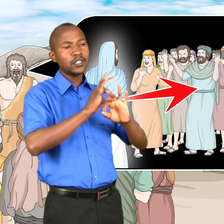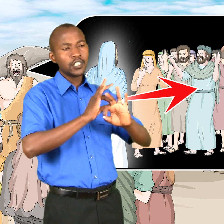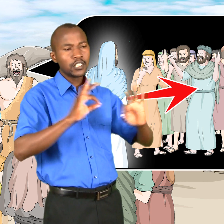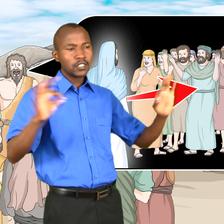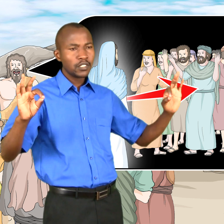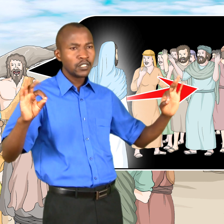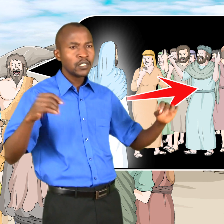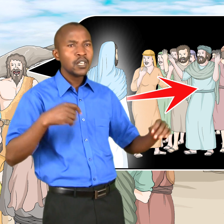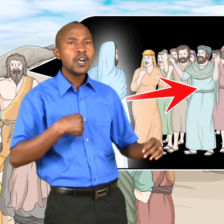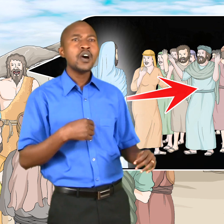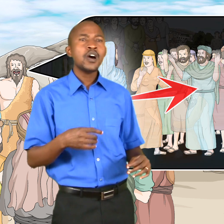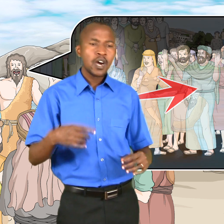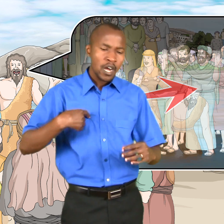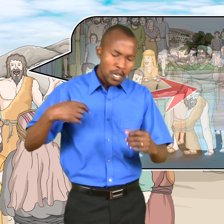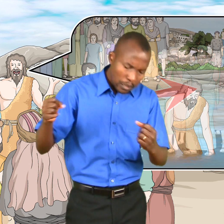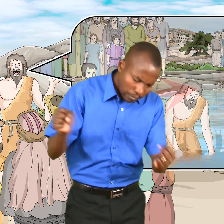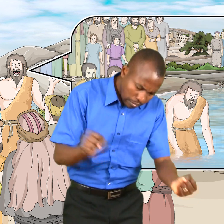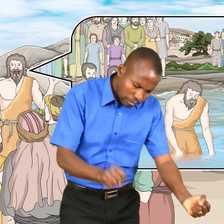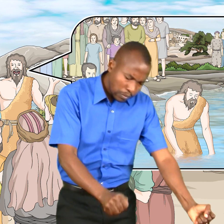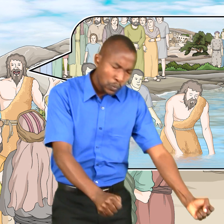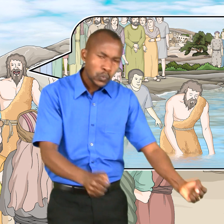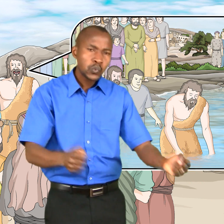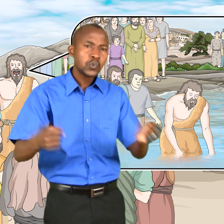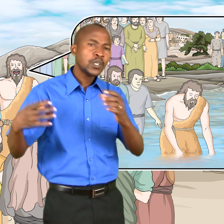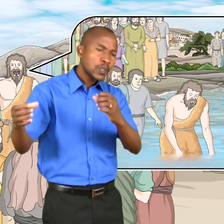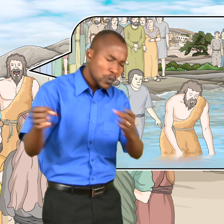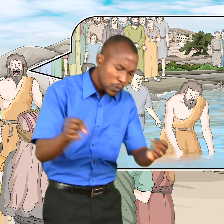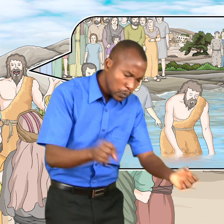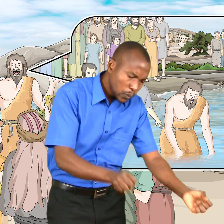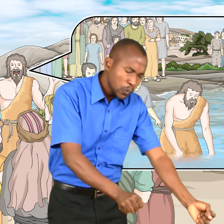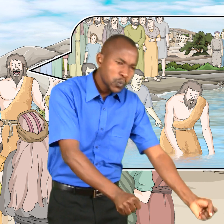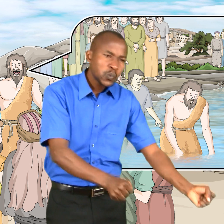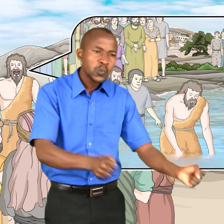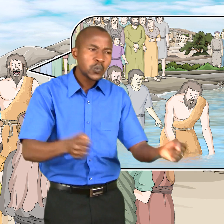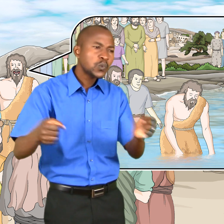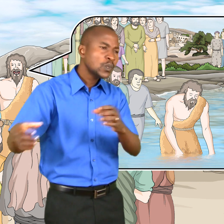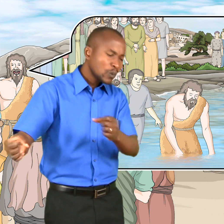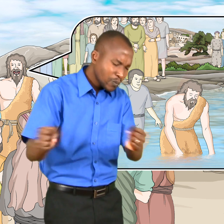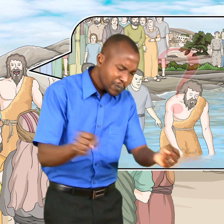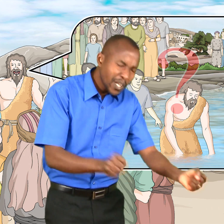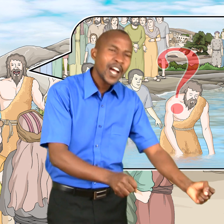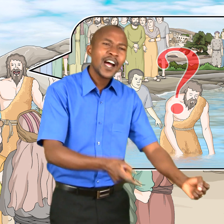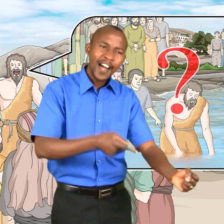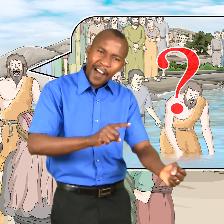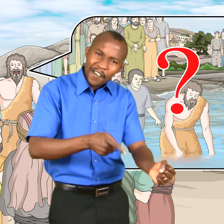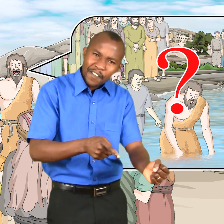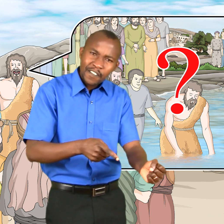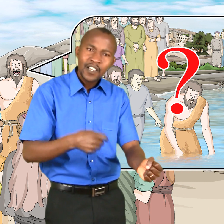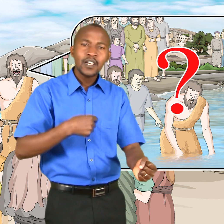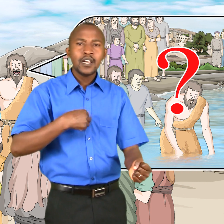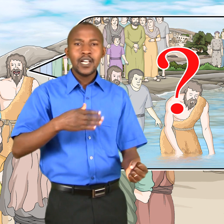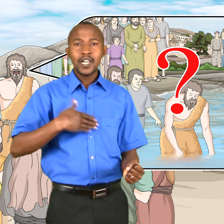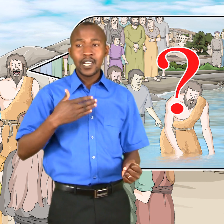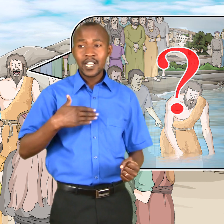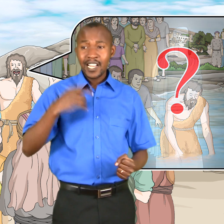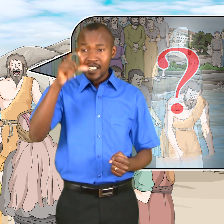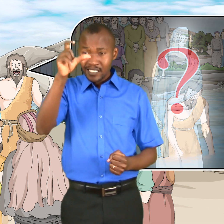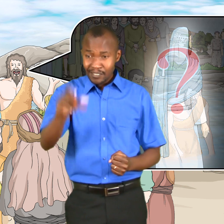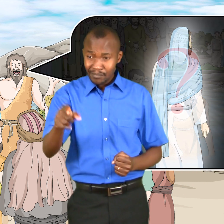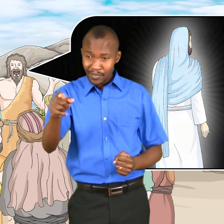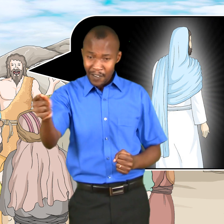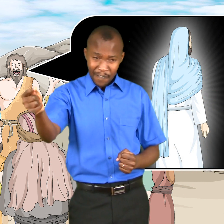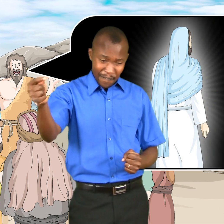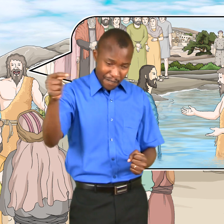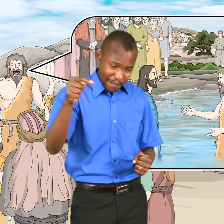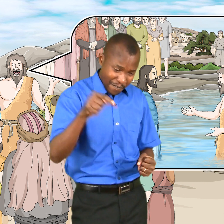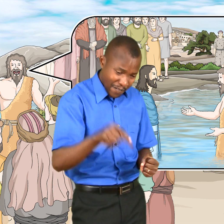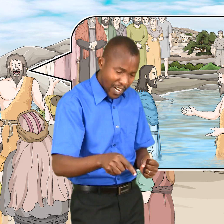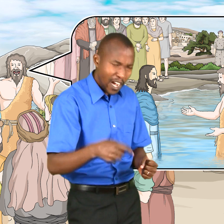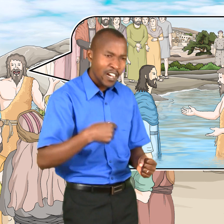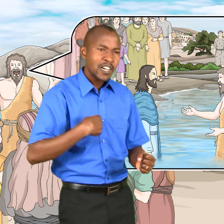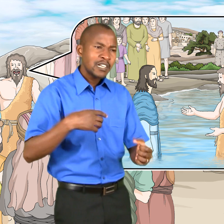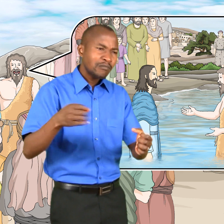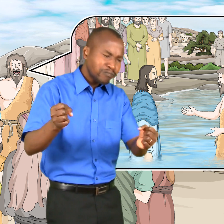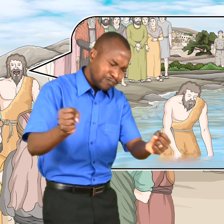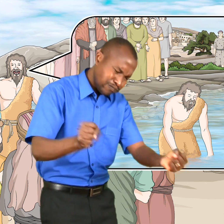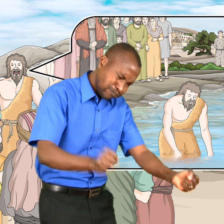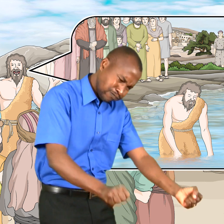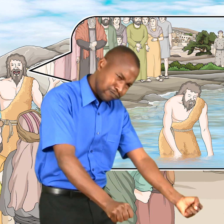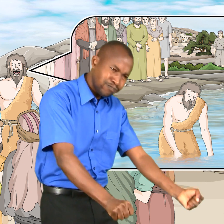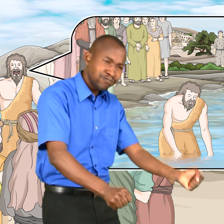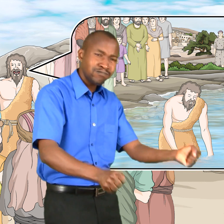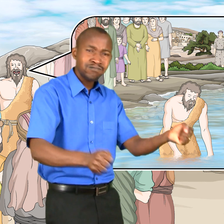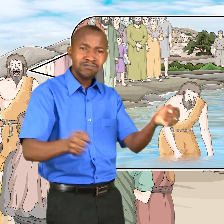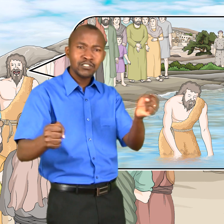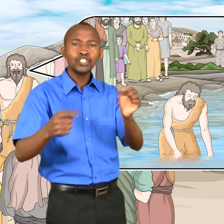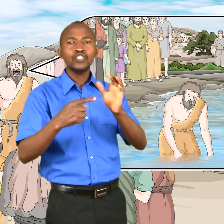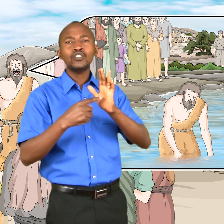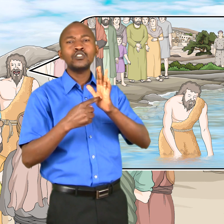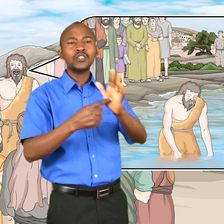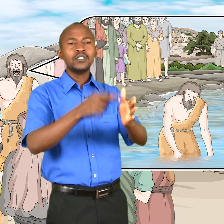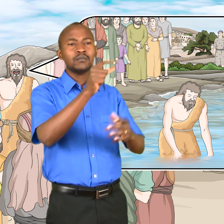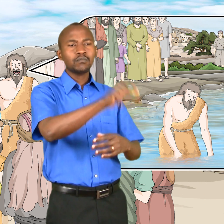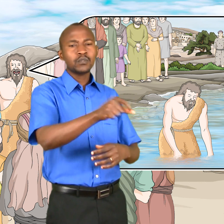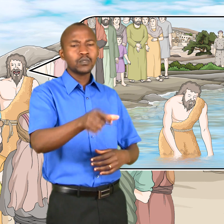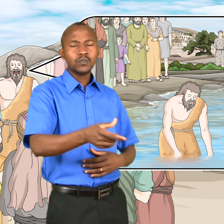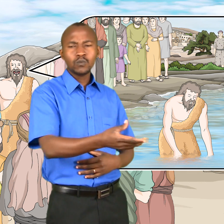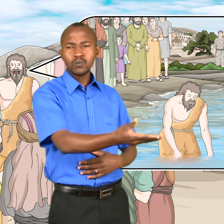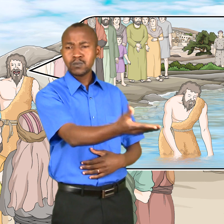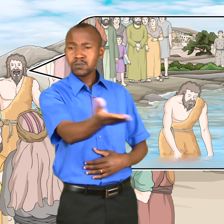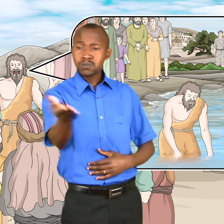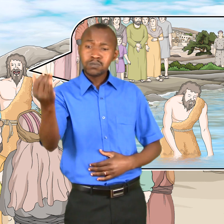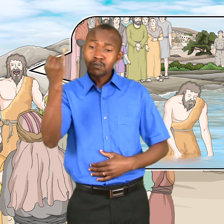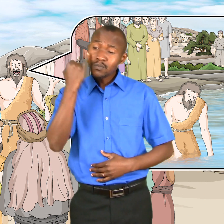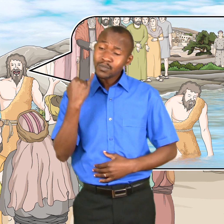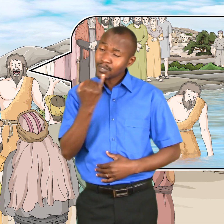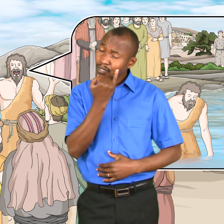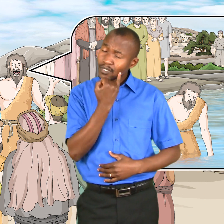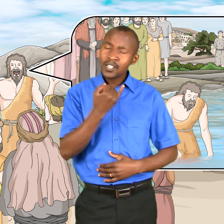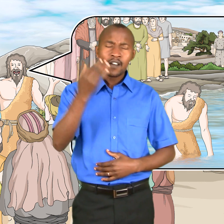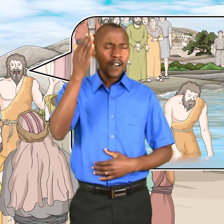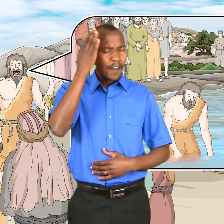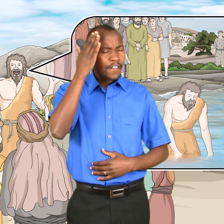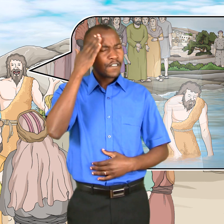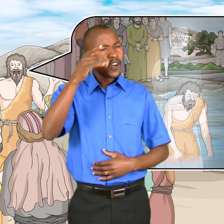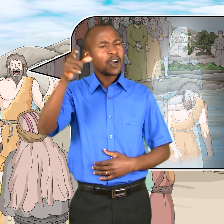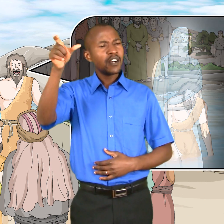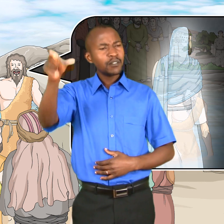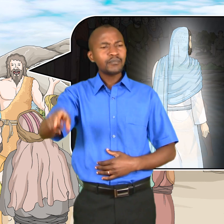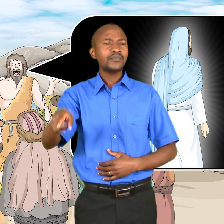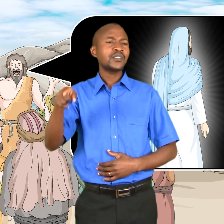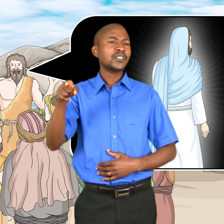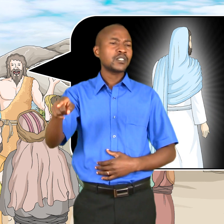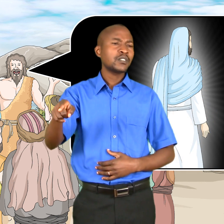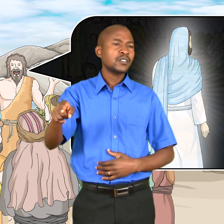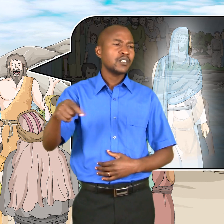Then John testified, “I saw the Spirit descending from heaven like a dove and resting on Him.